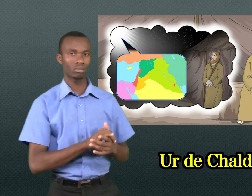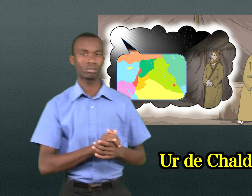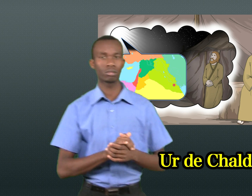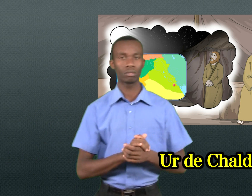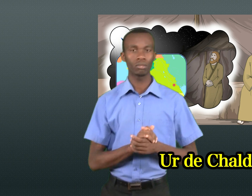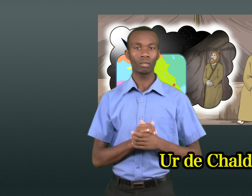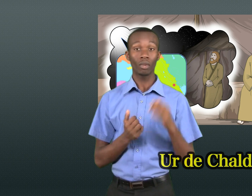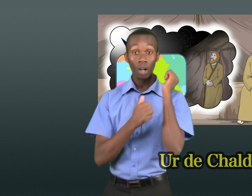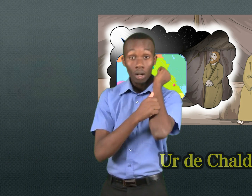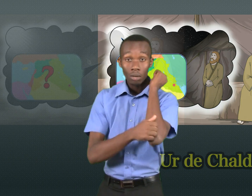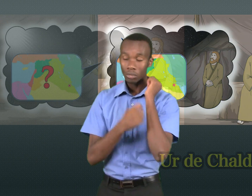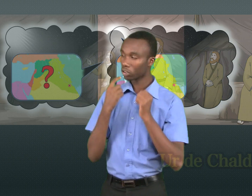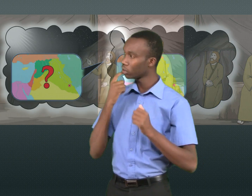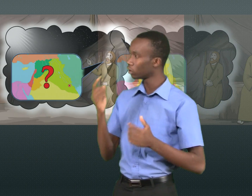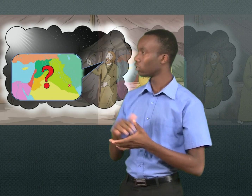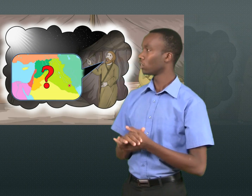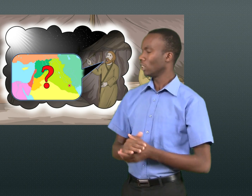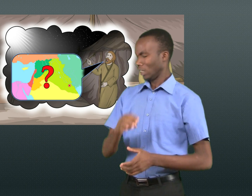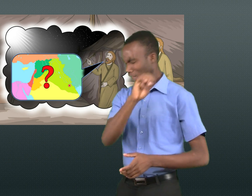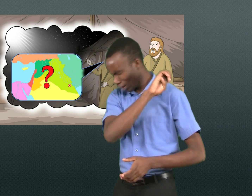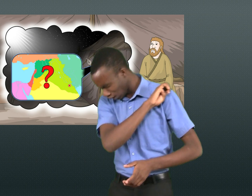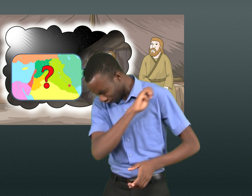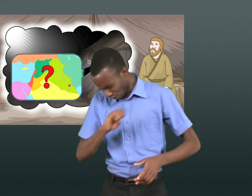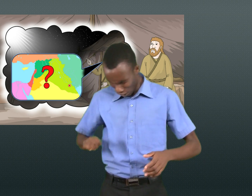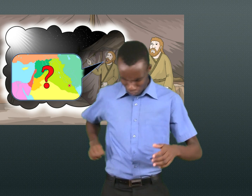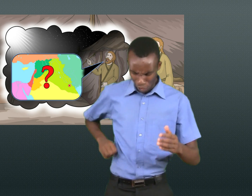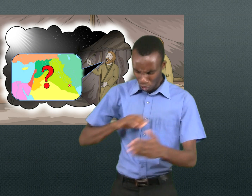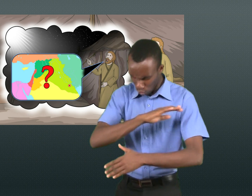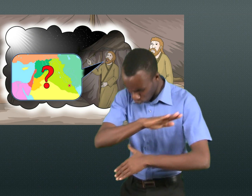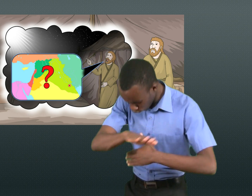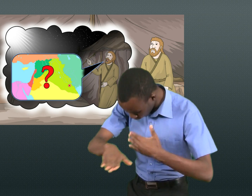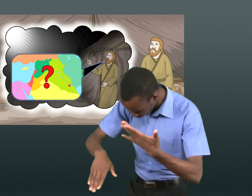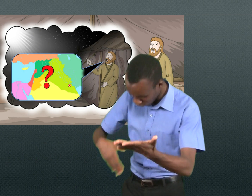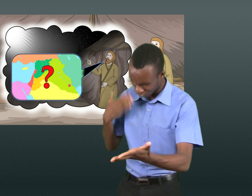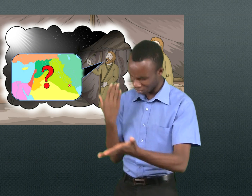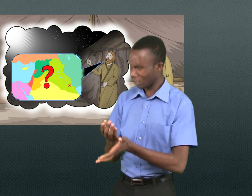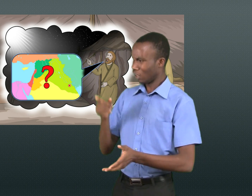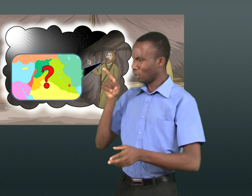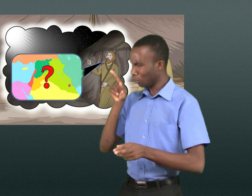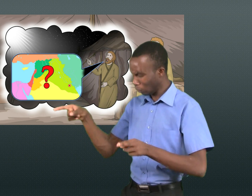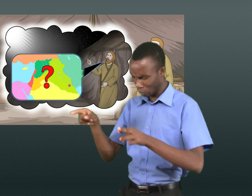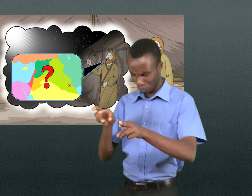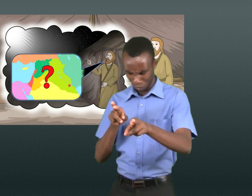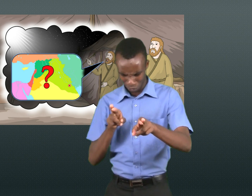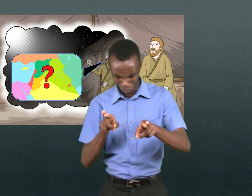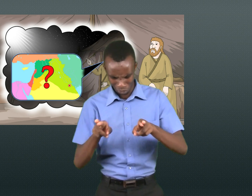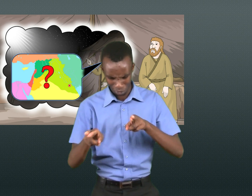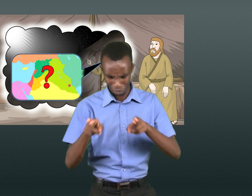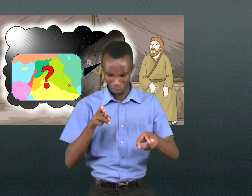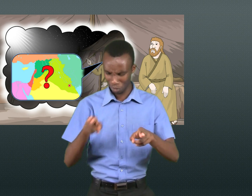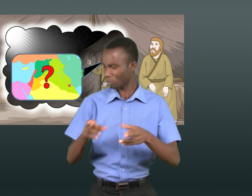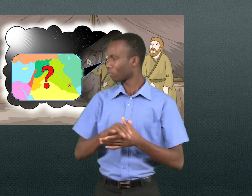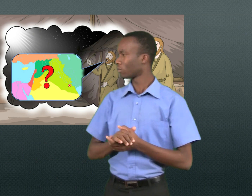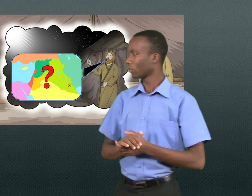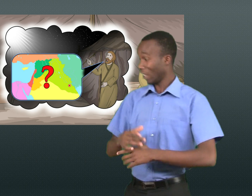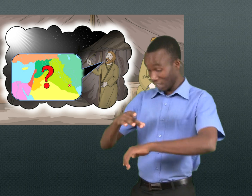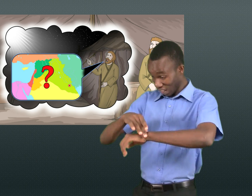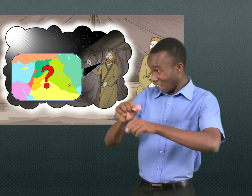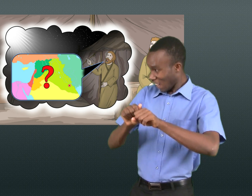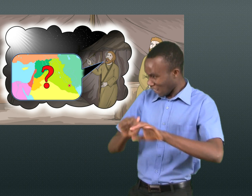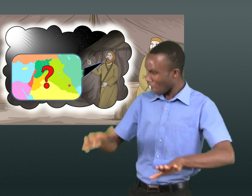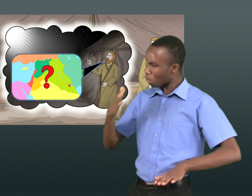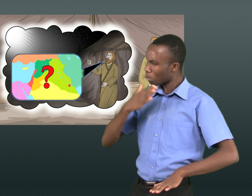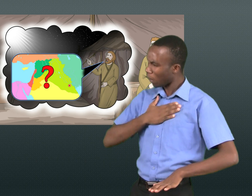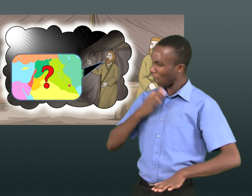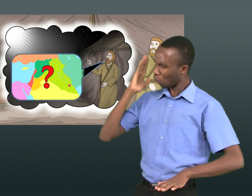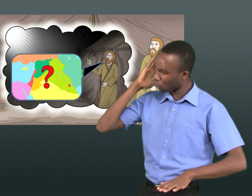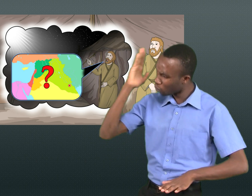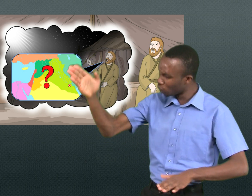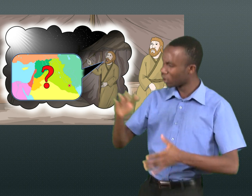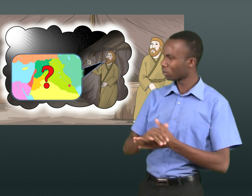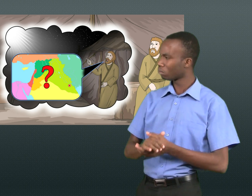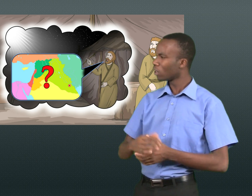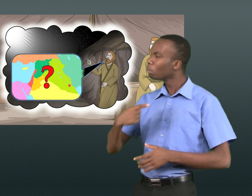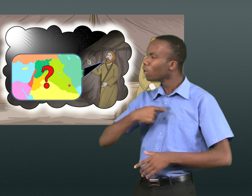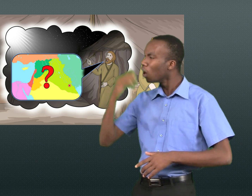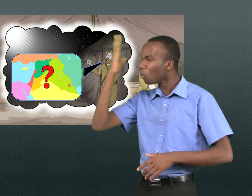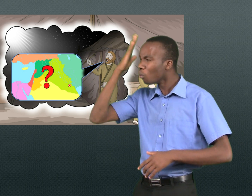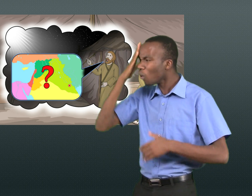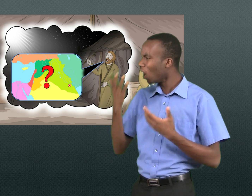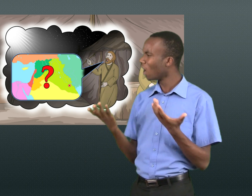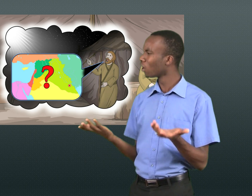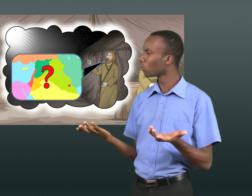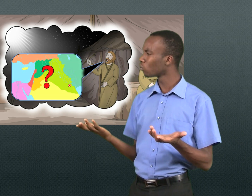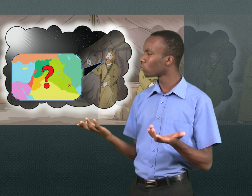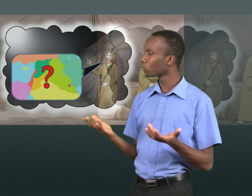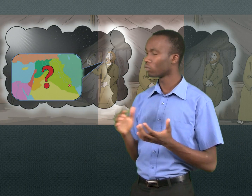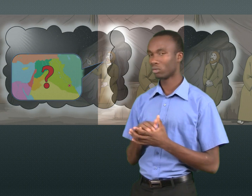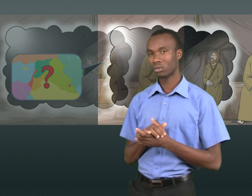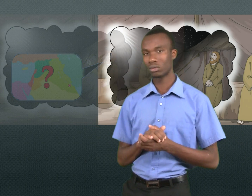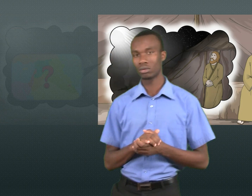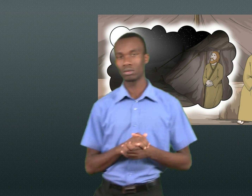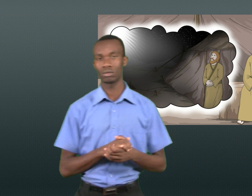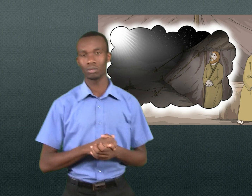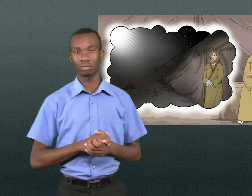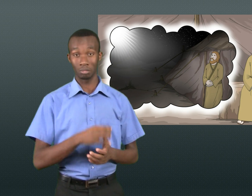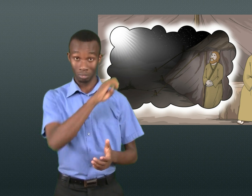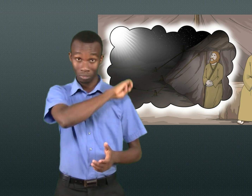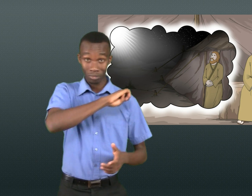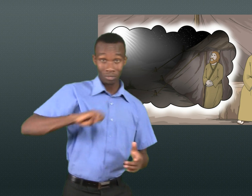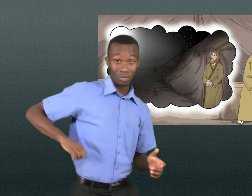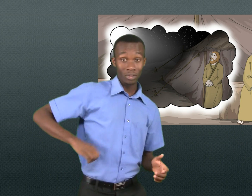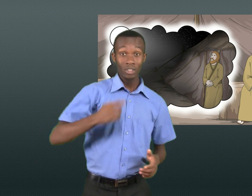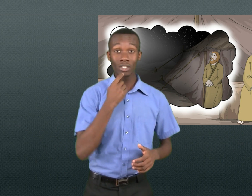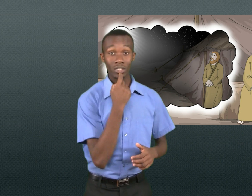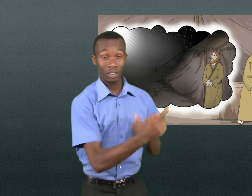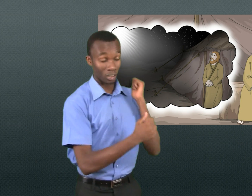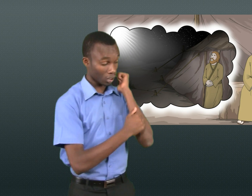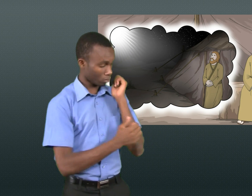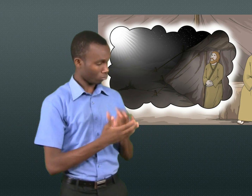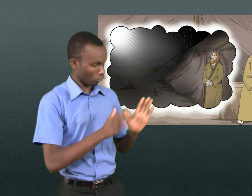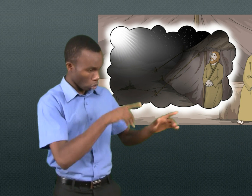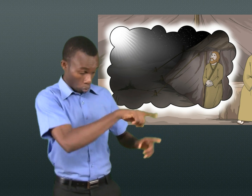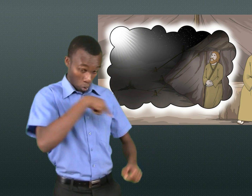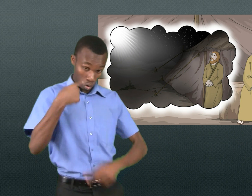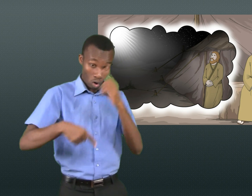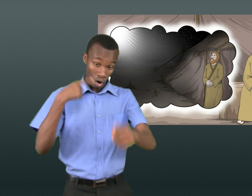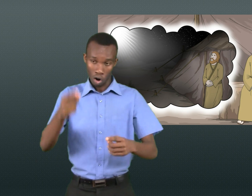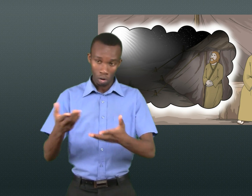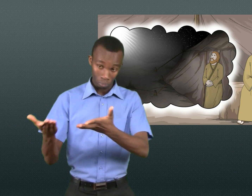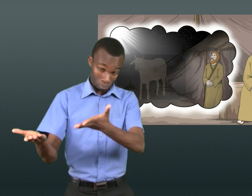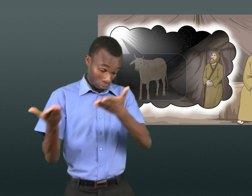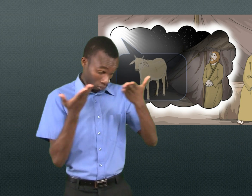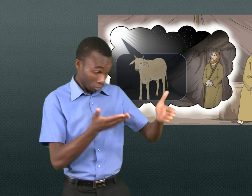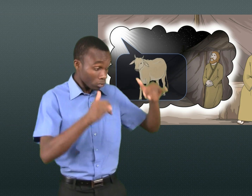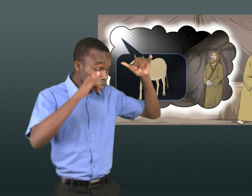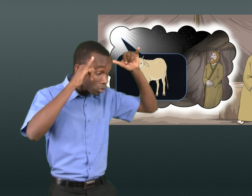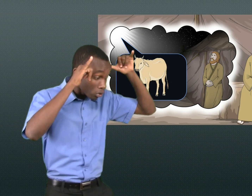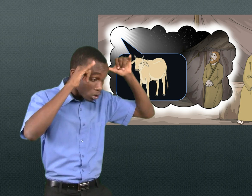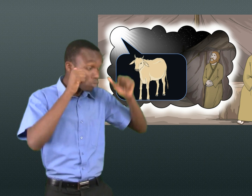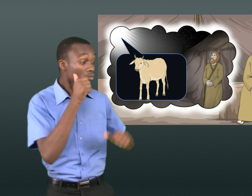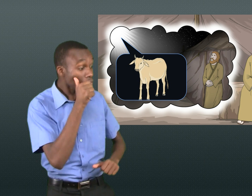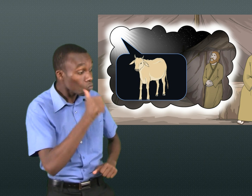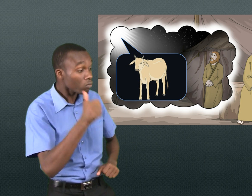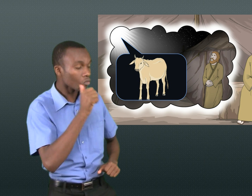But Abram replied, “Lord GOD, how can I know that I will possess it?”